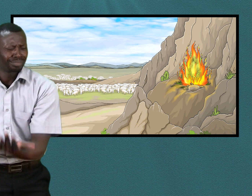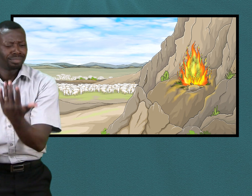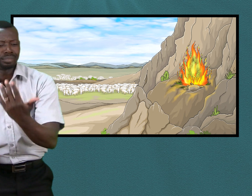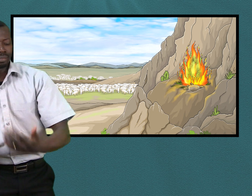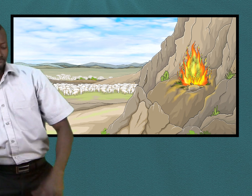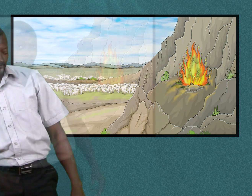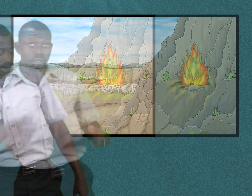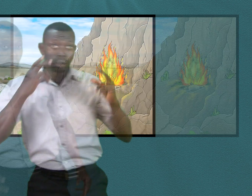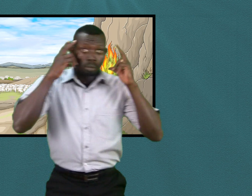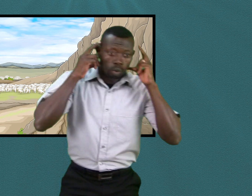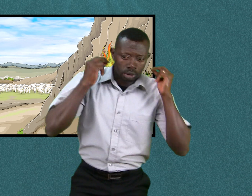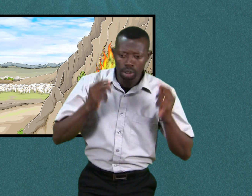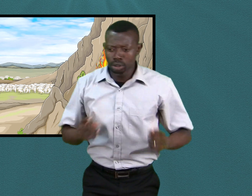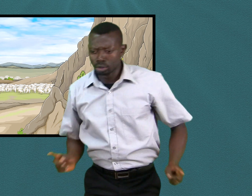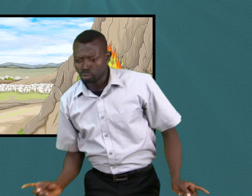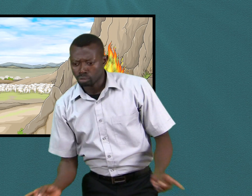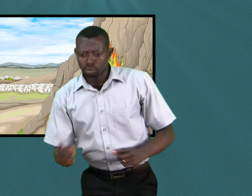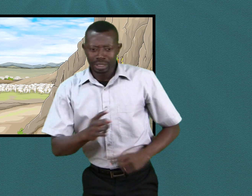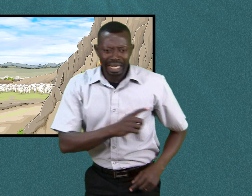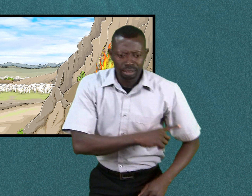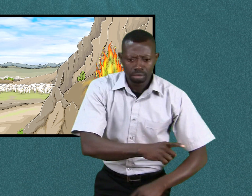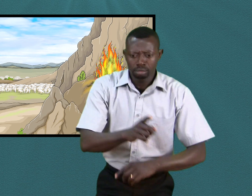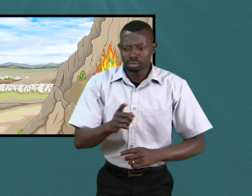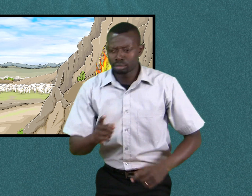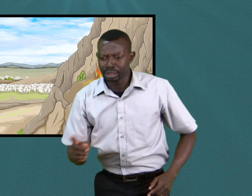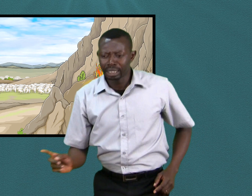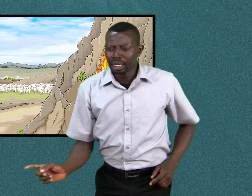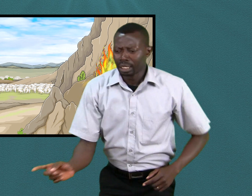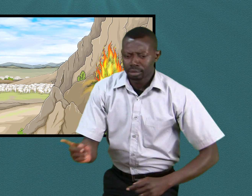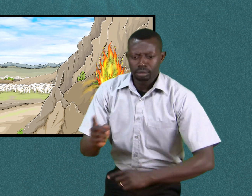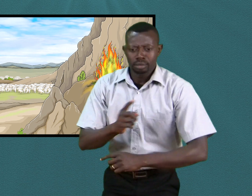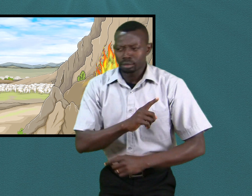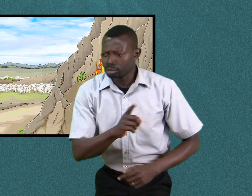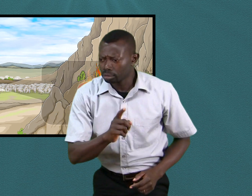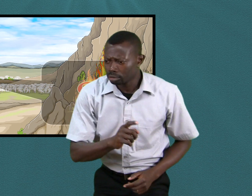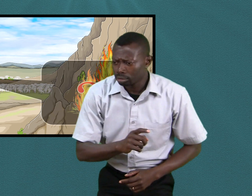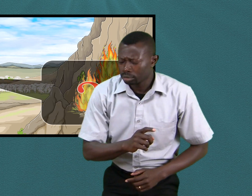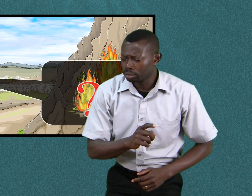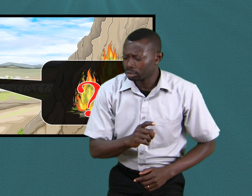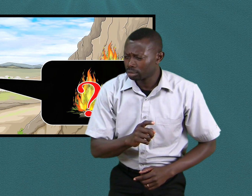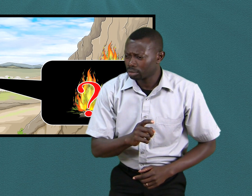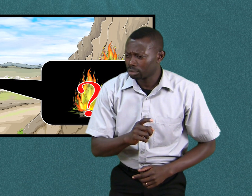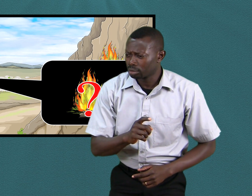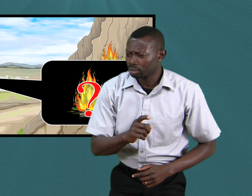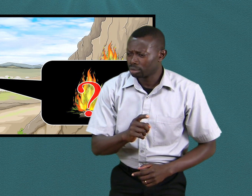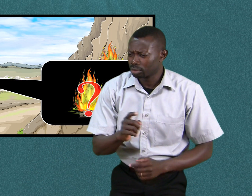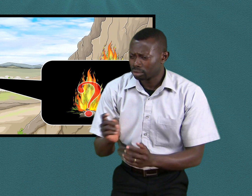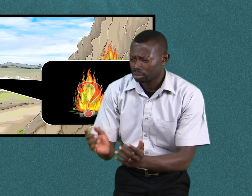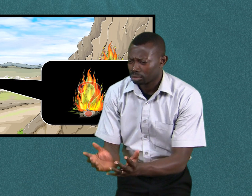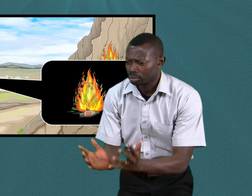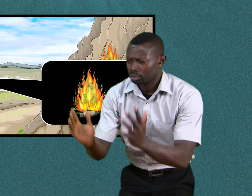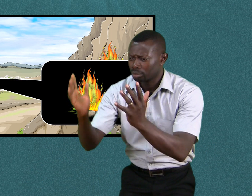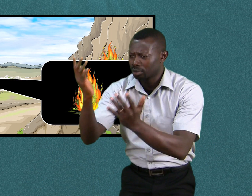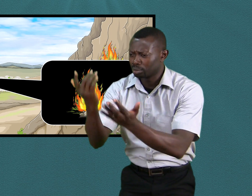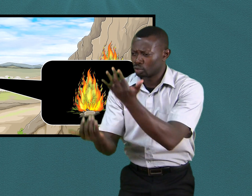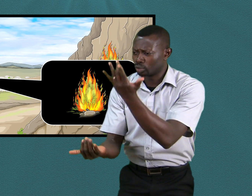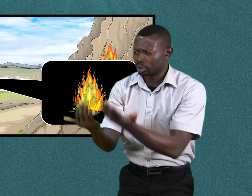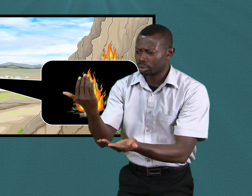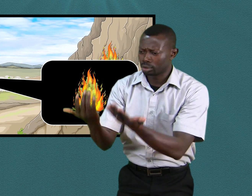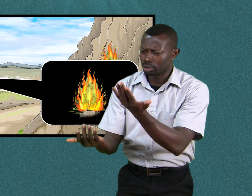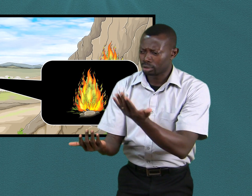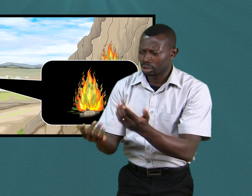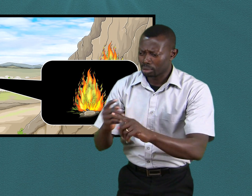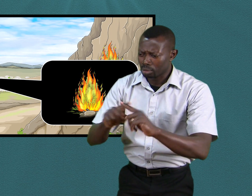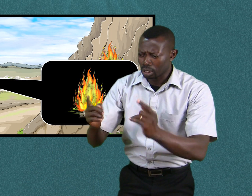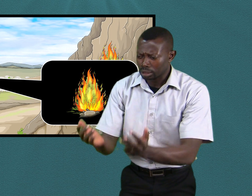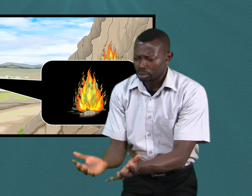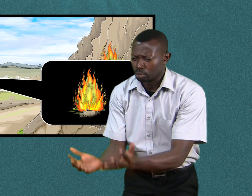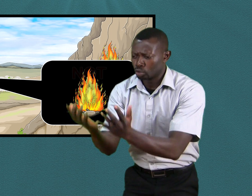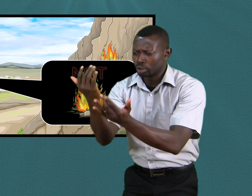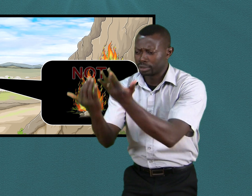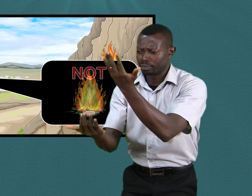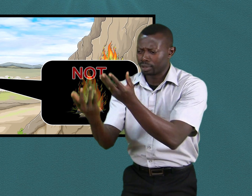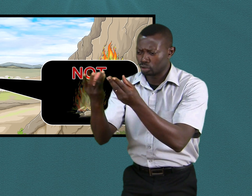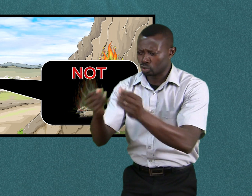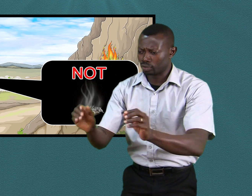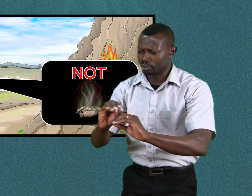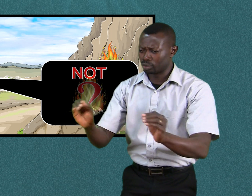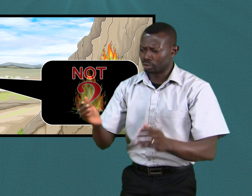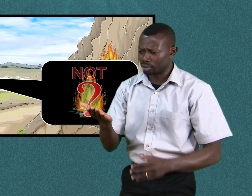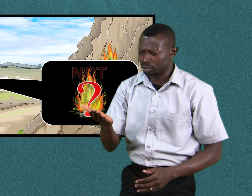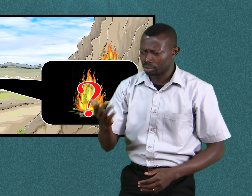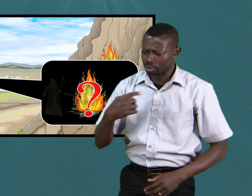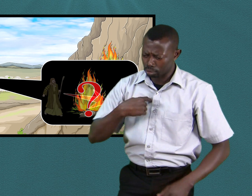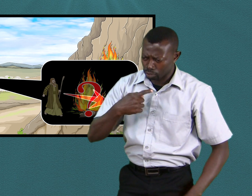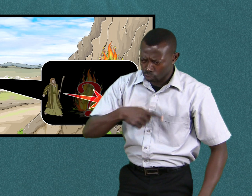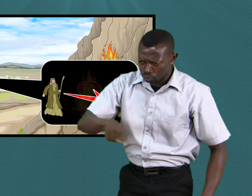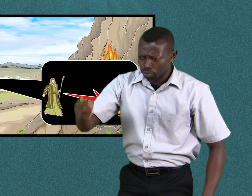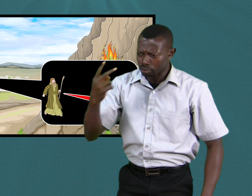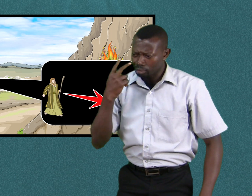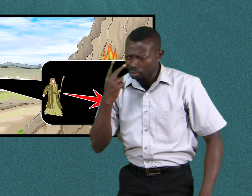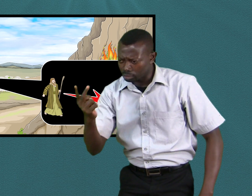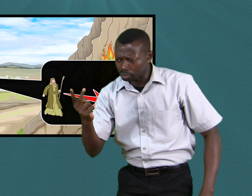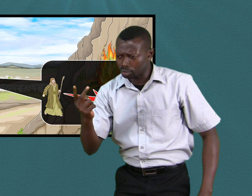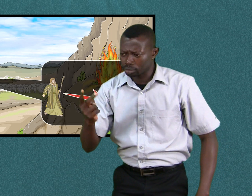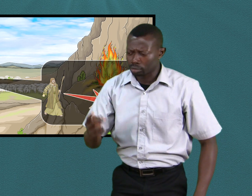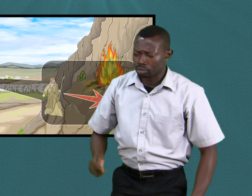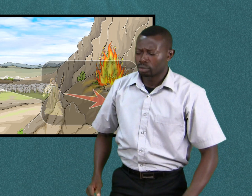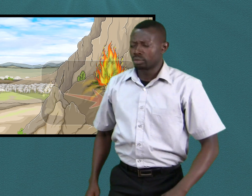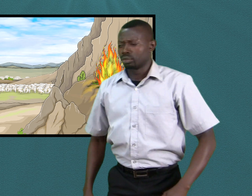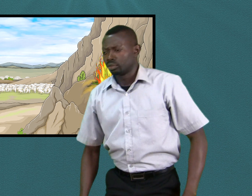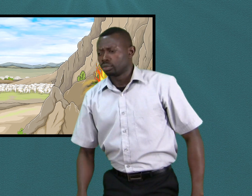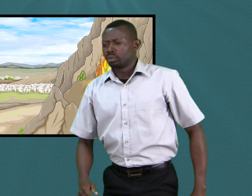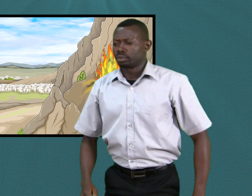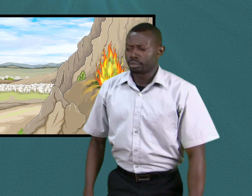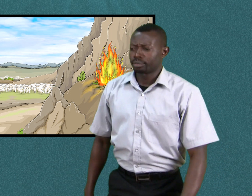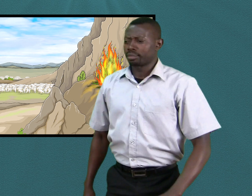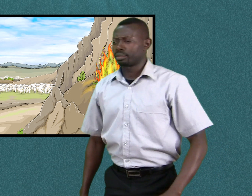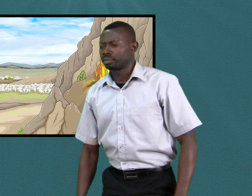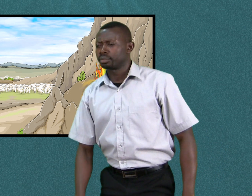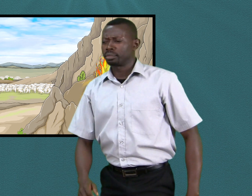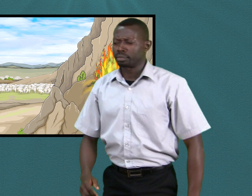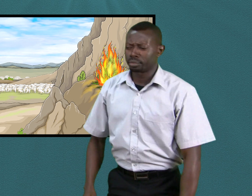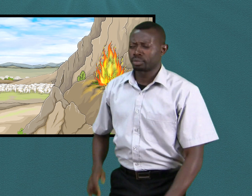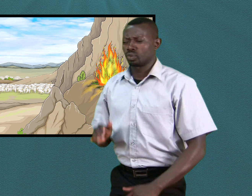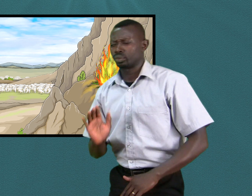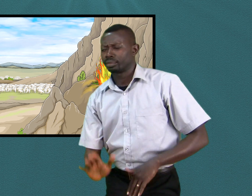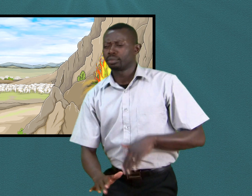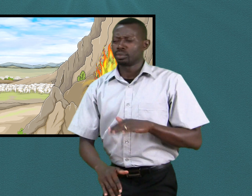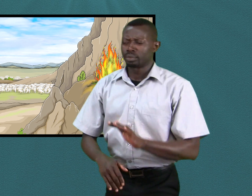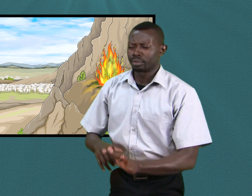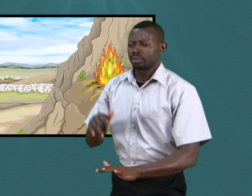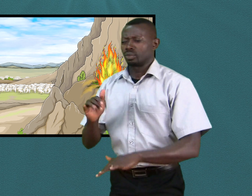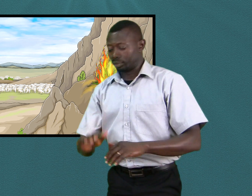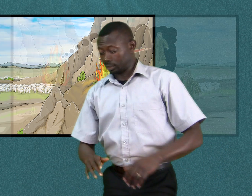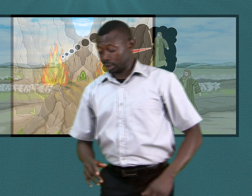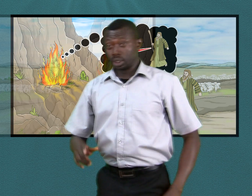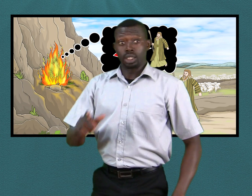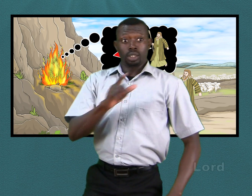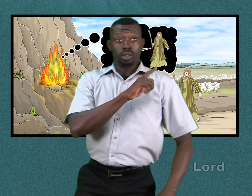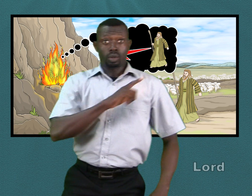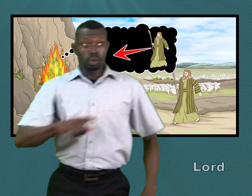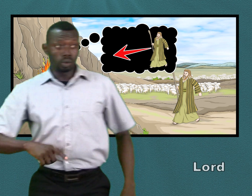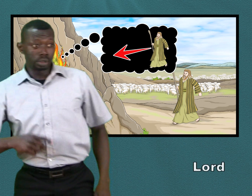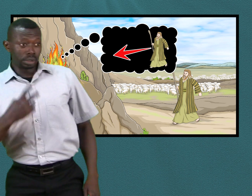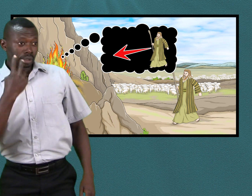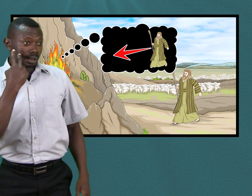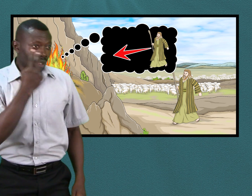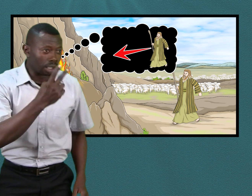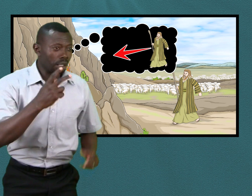So Moses thought, “I must go over and see this marvelous sight. Why is the bush not burning up?”